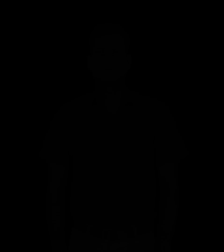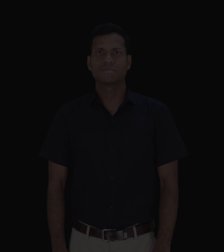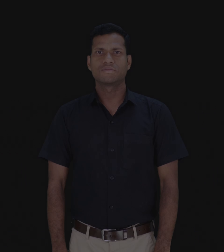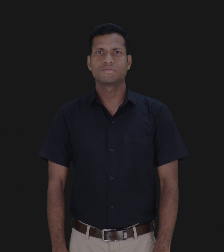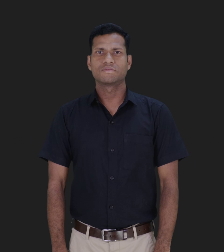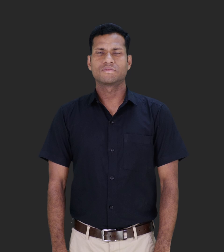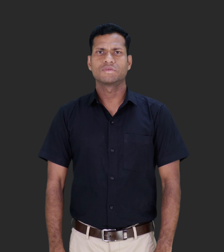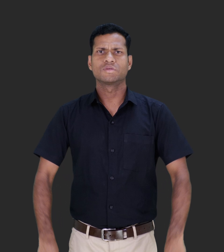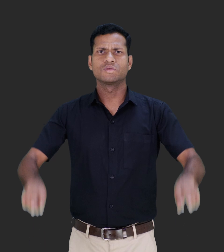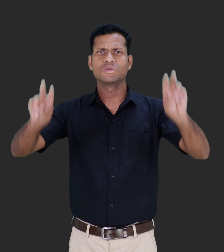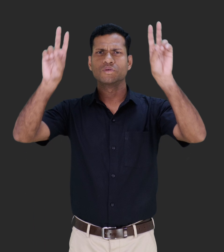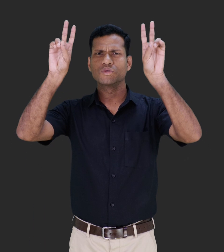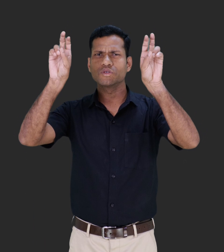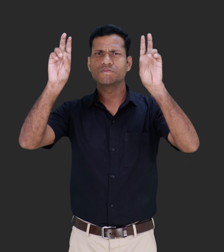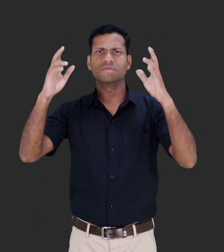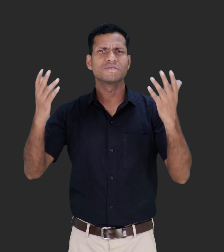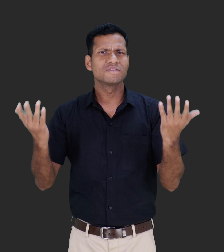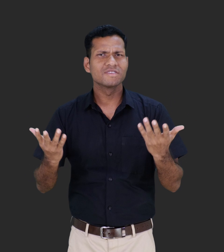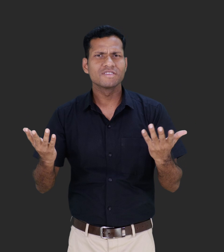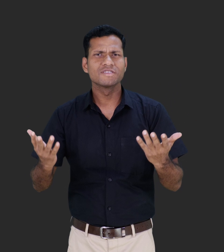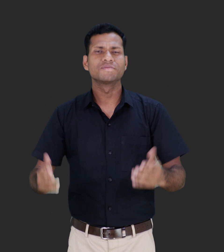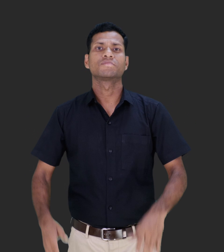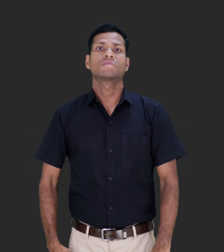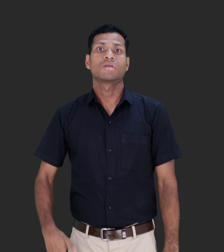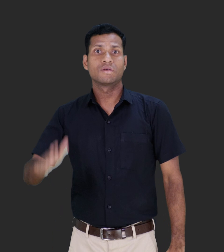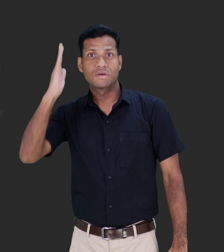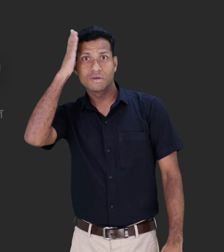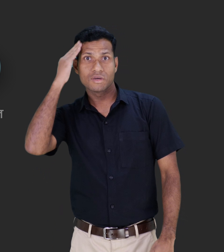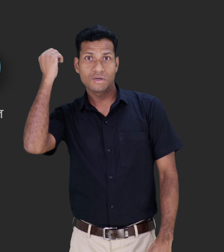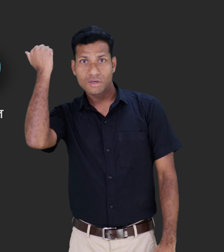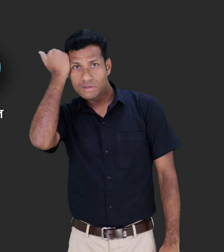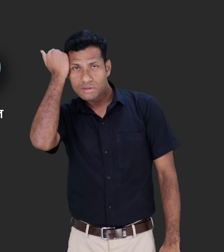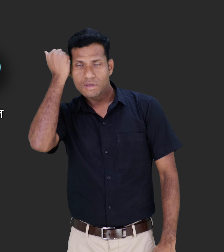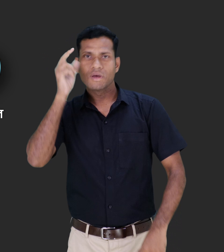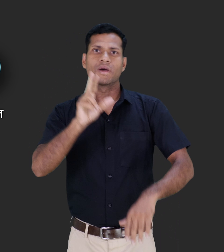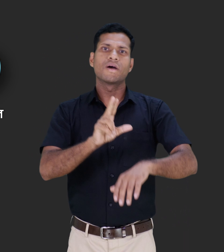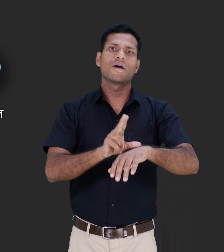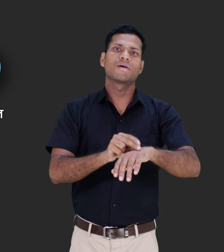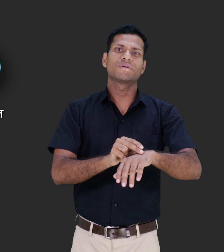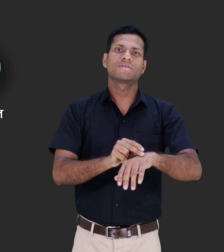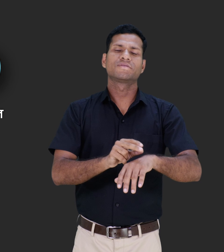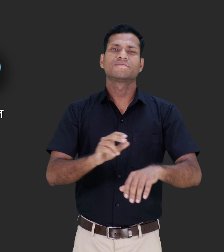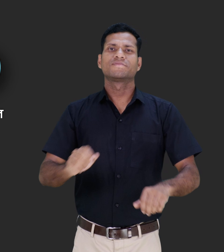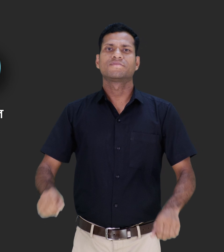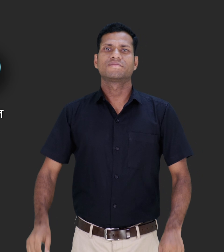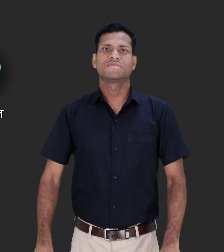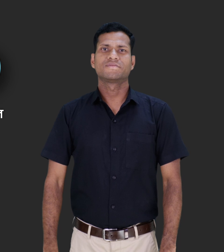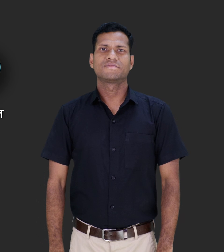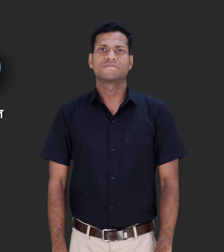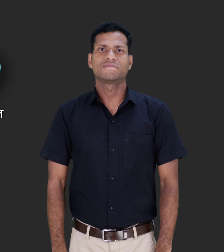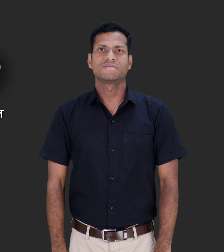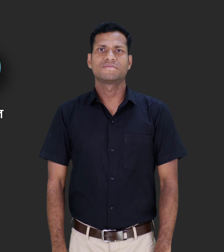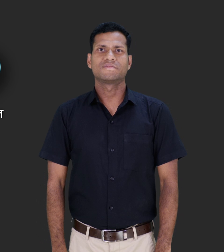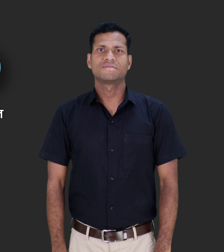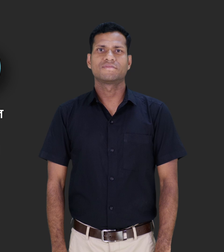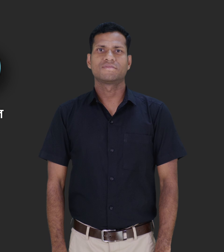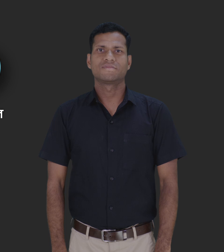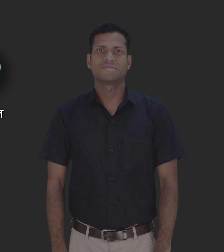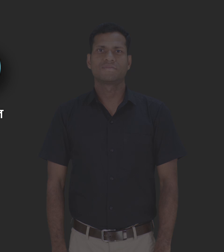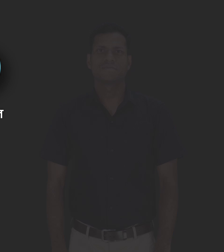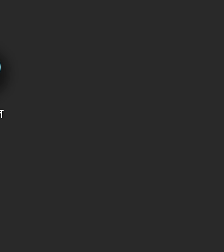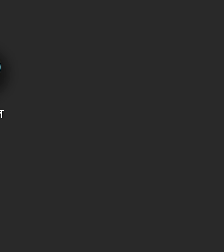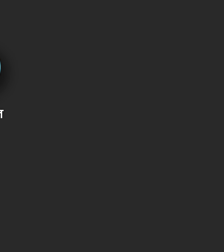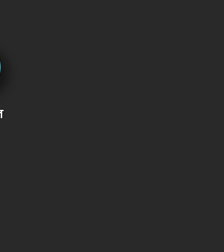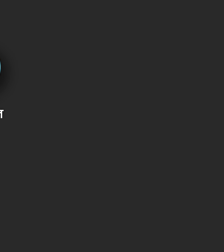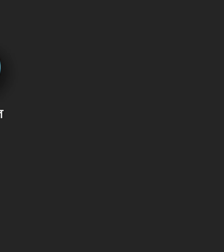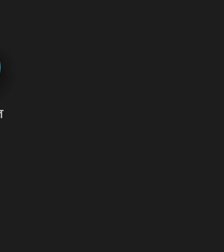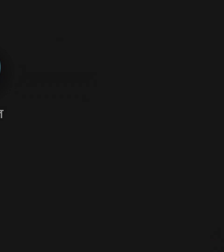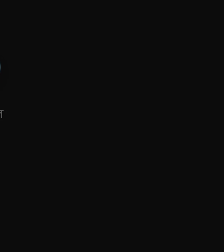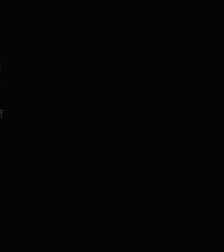Cain and Abel